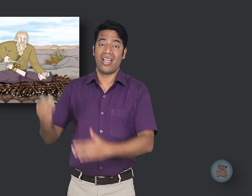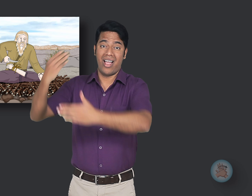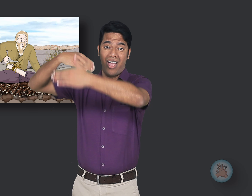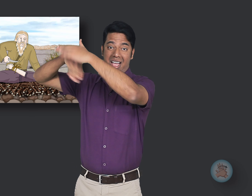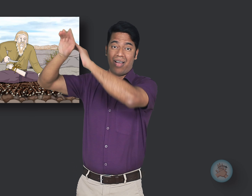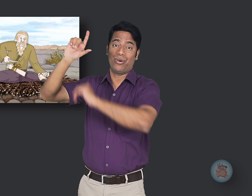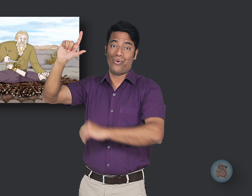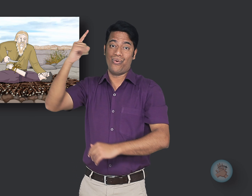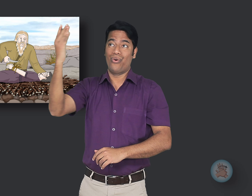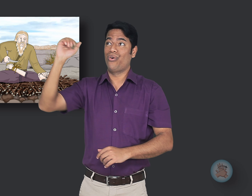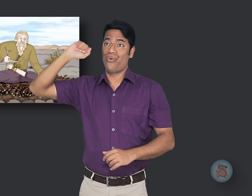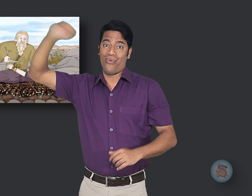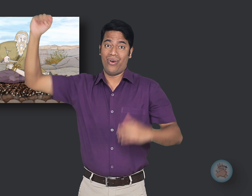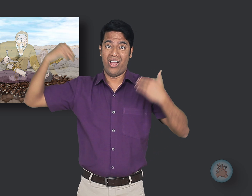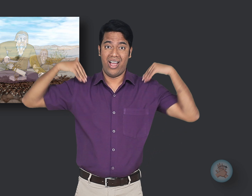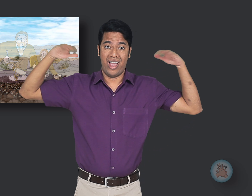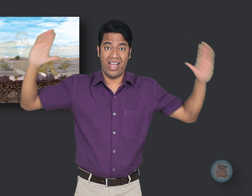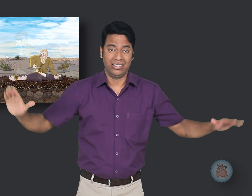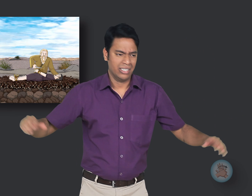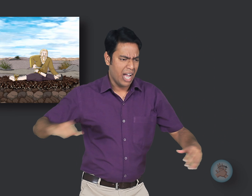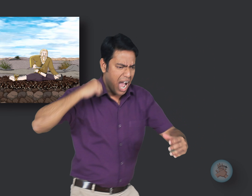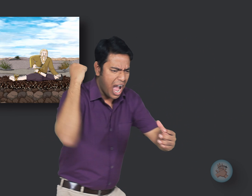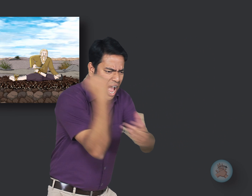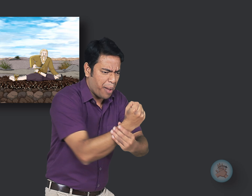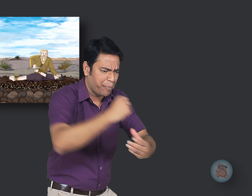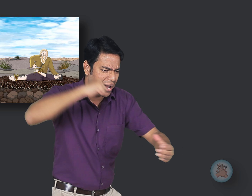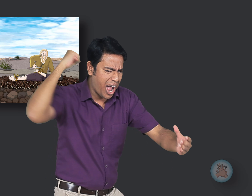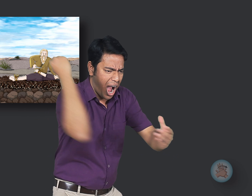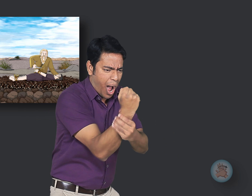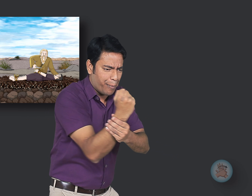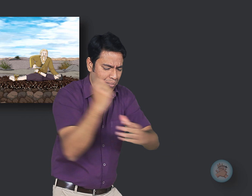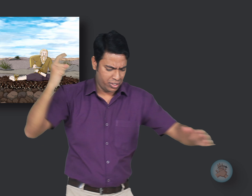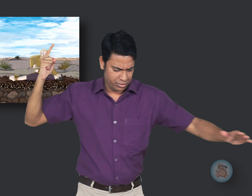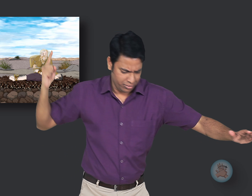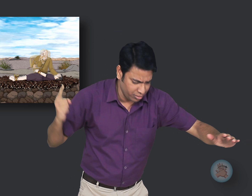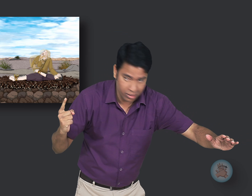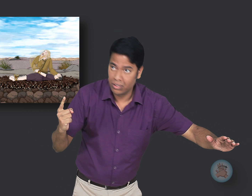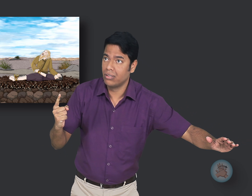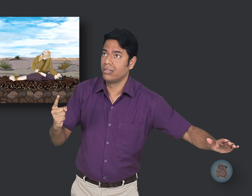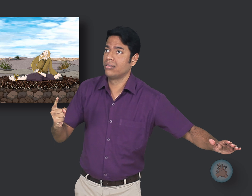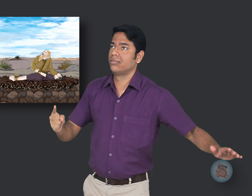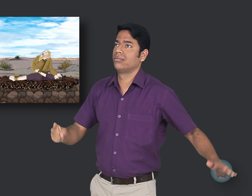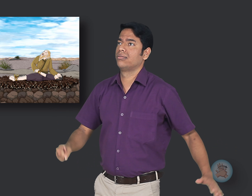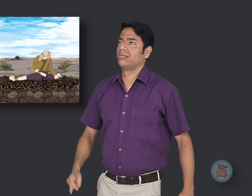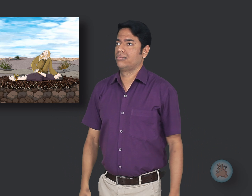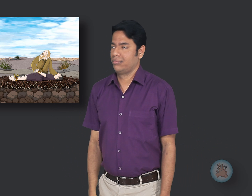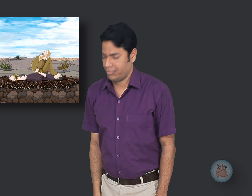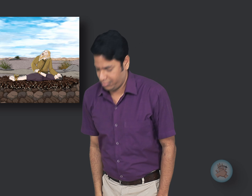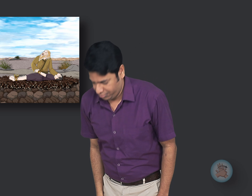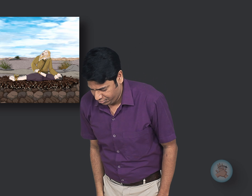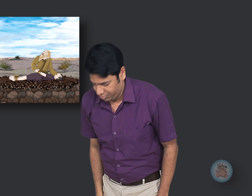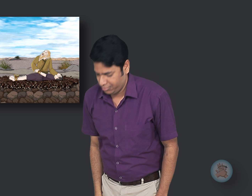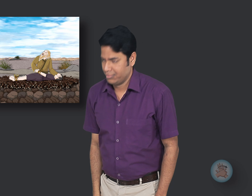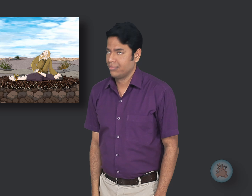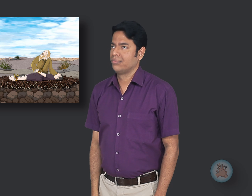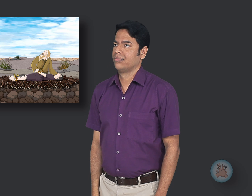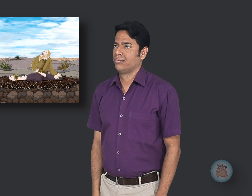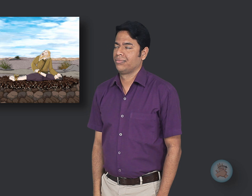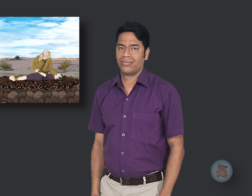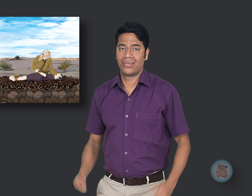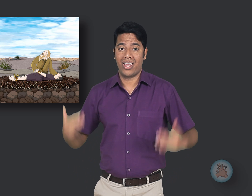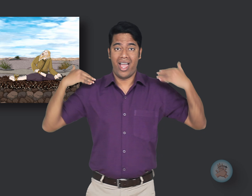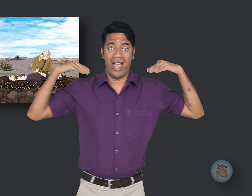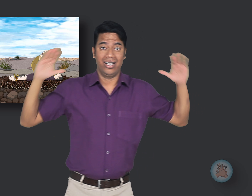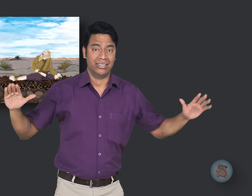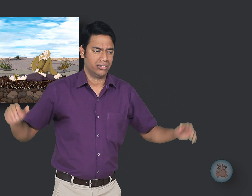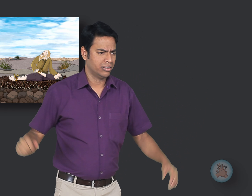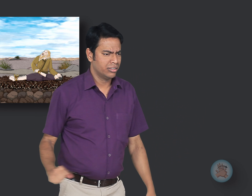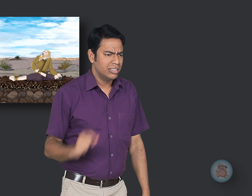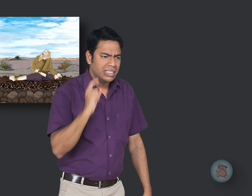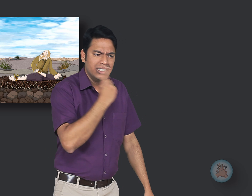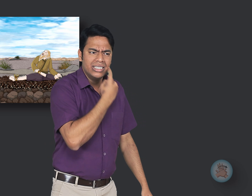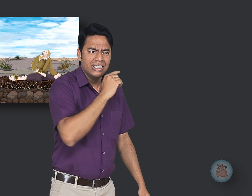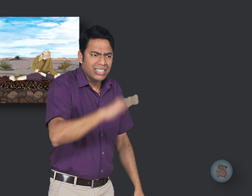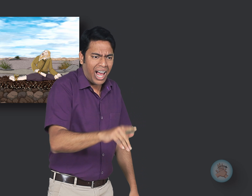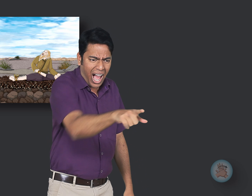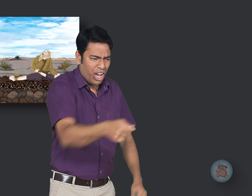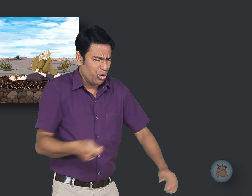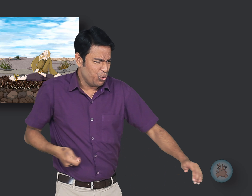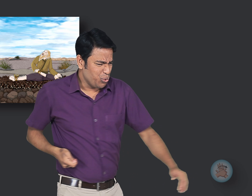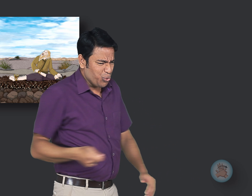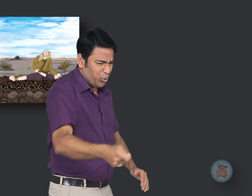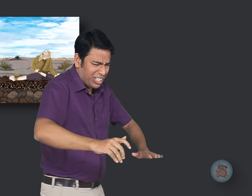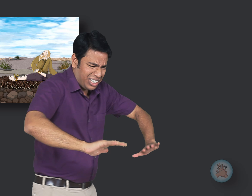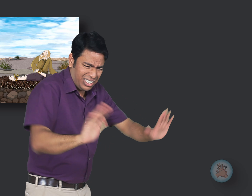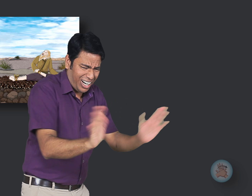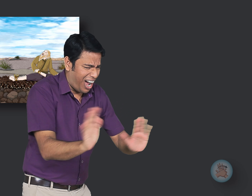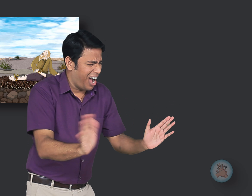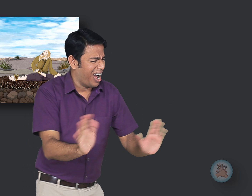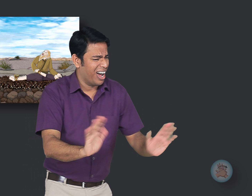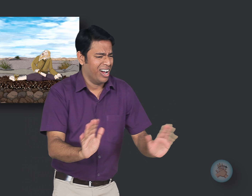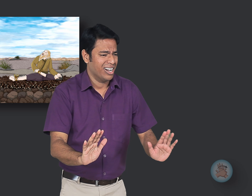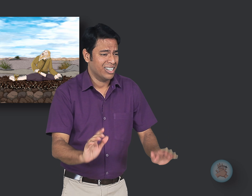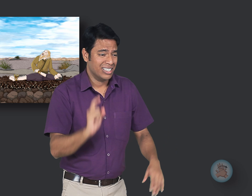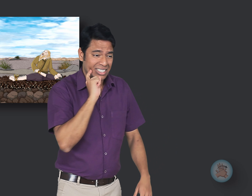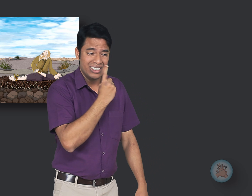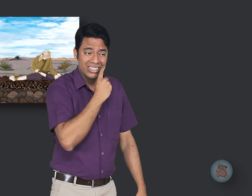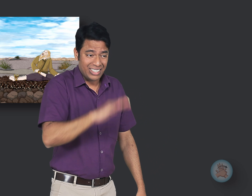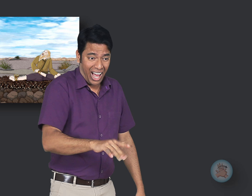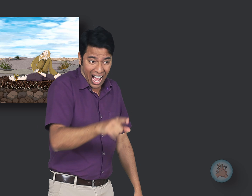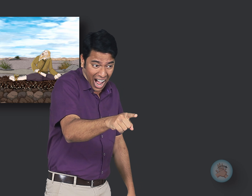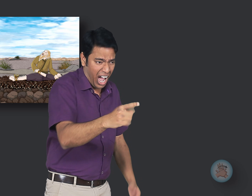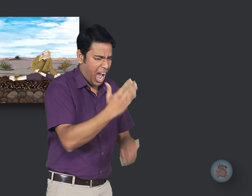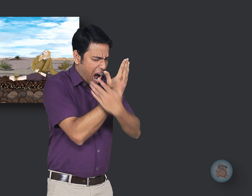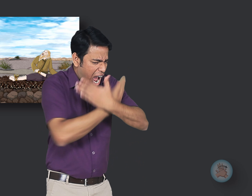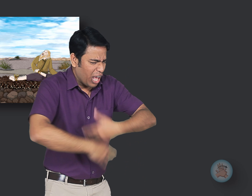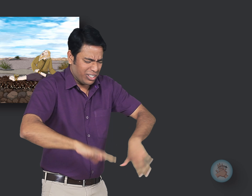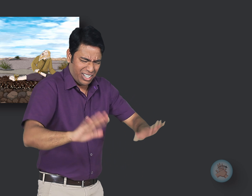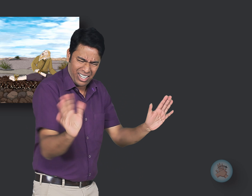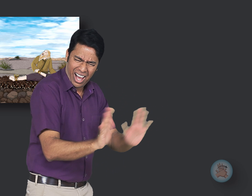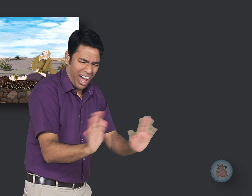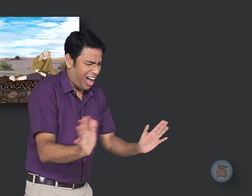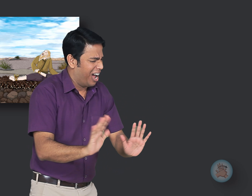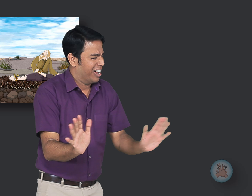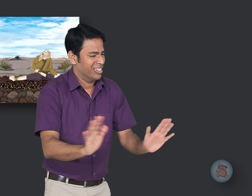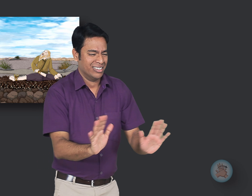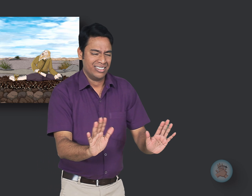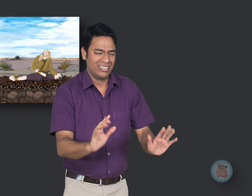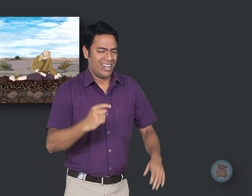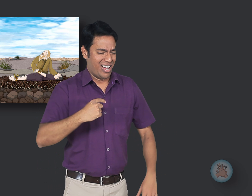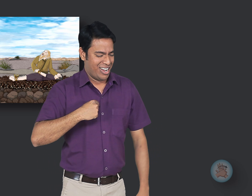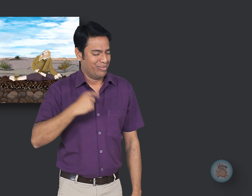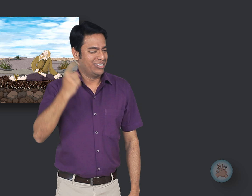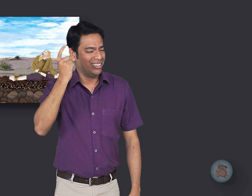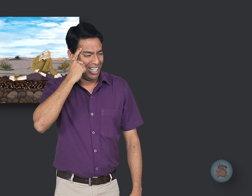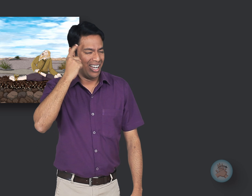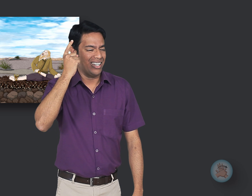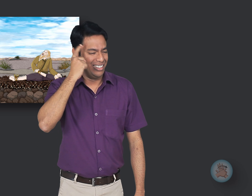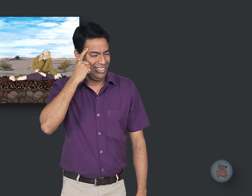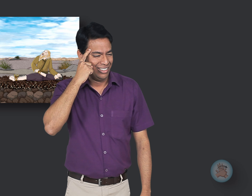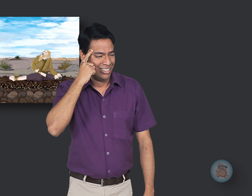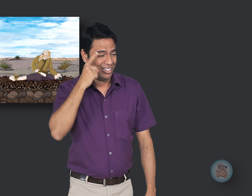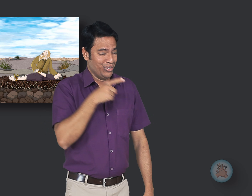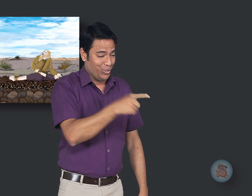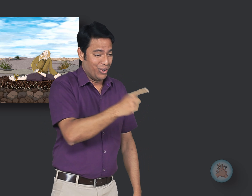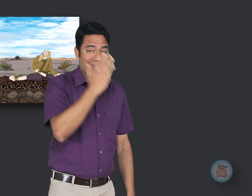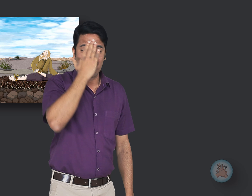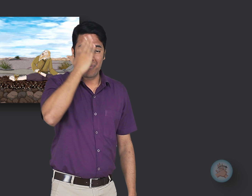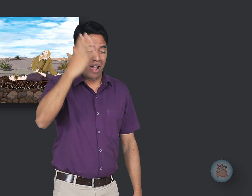Just then the angel of the LORD called out to him from heaven, “Abraham, Abraham!” “Here I am,” he replied.